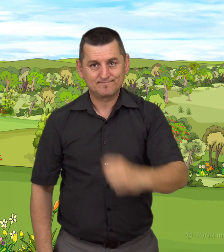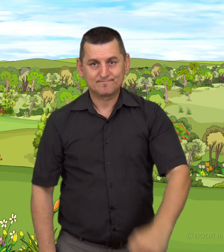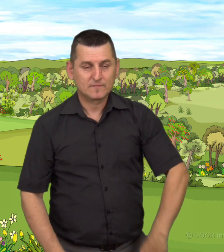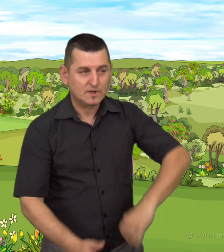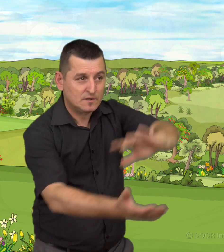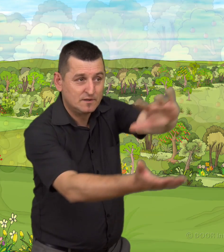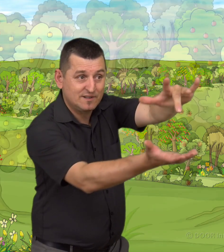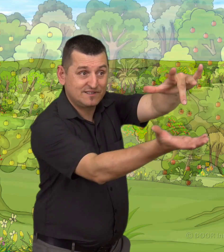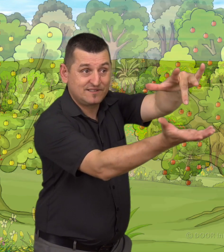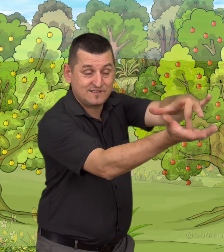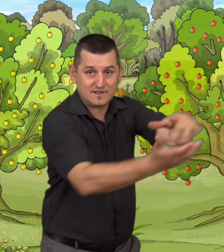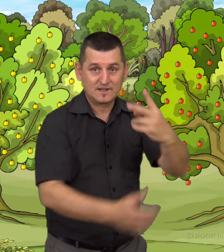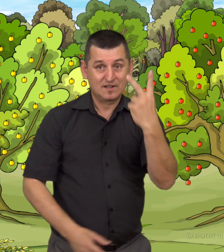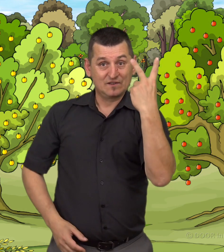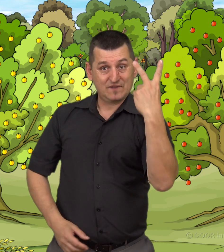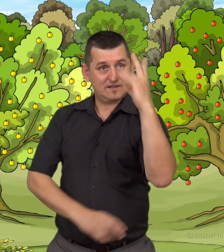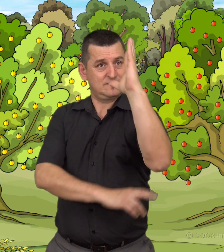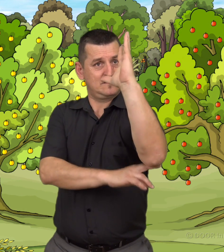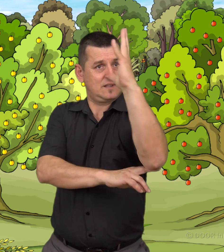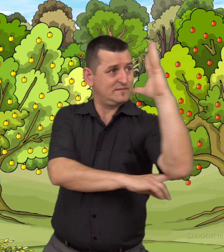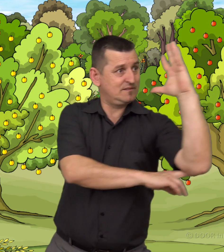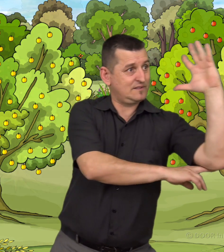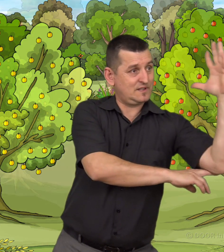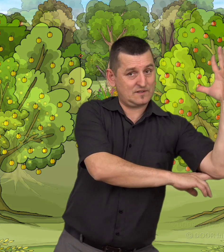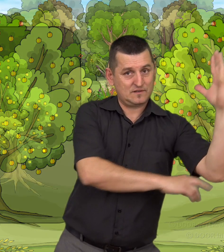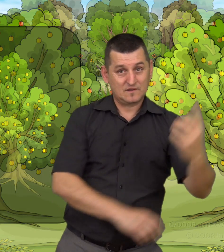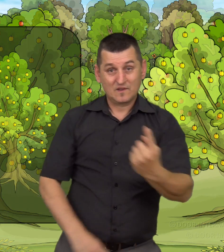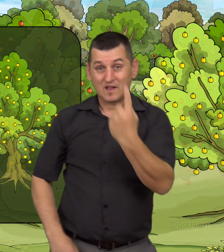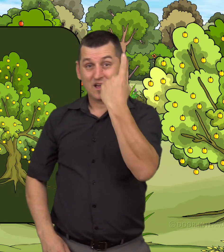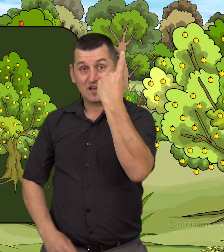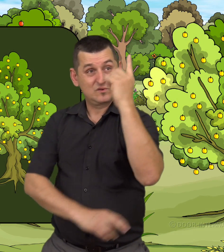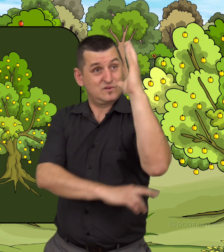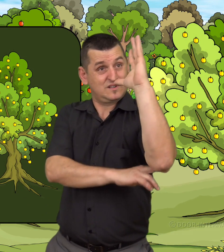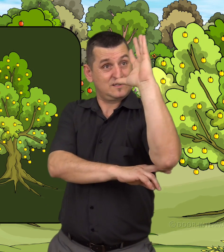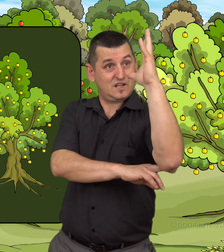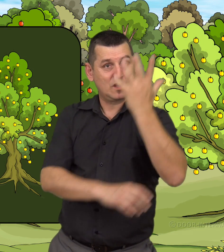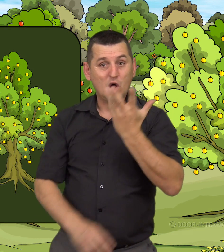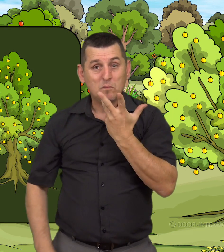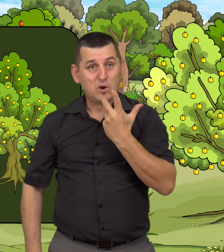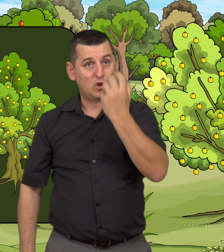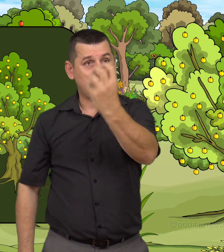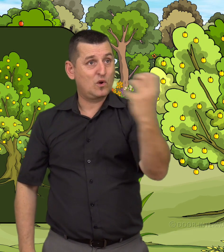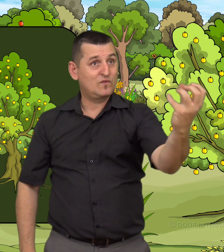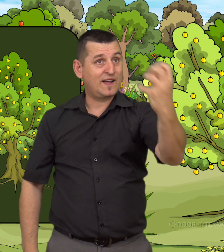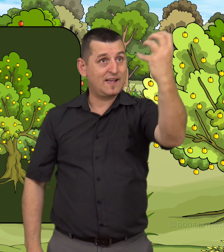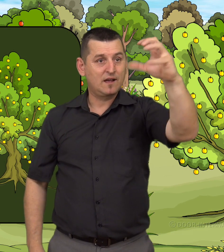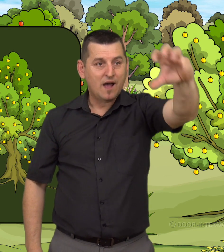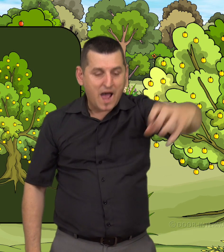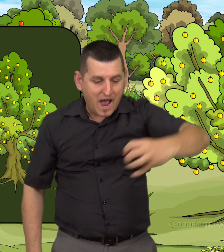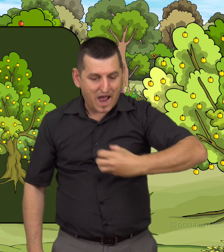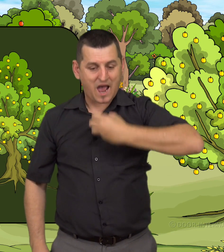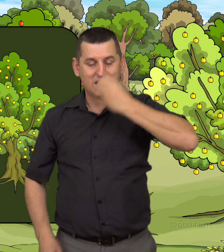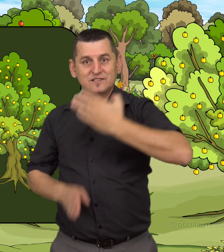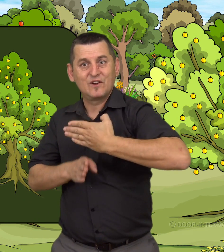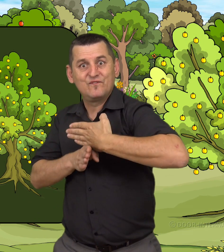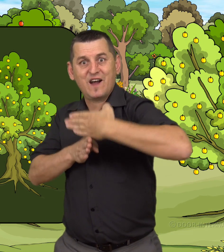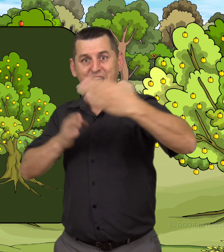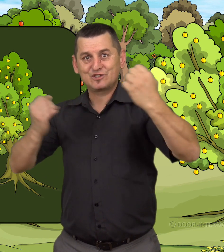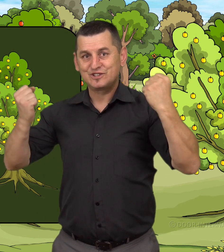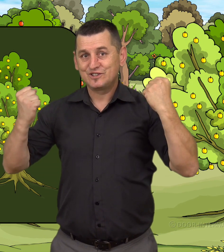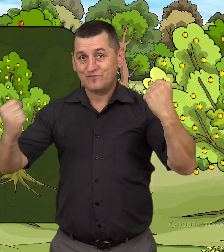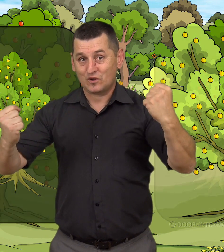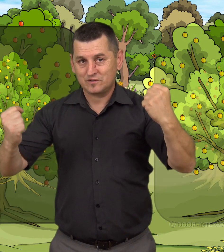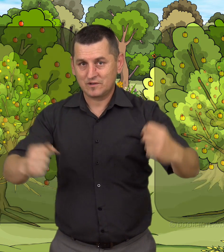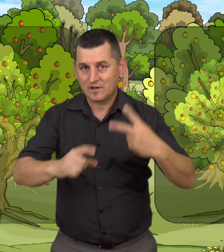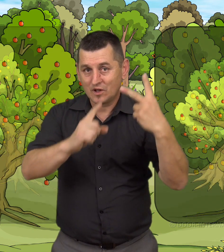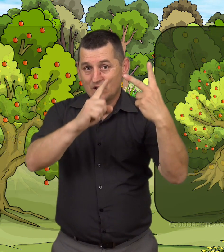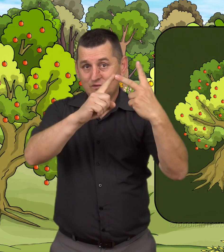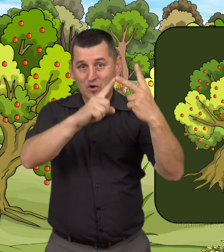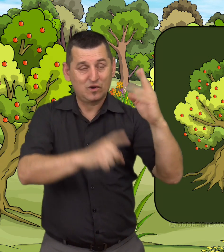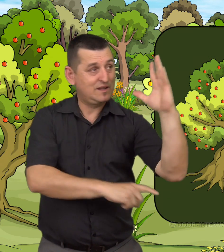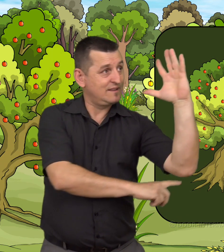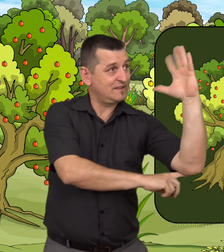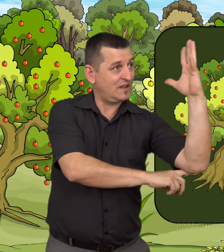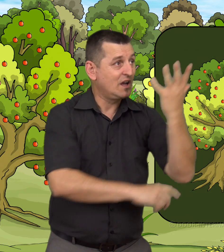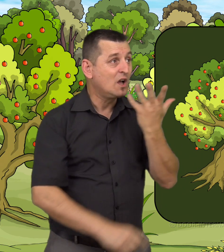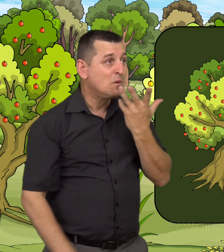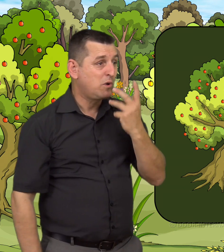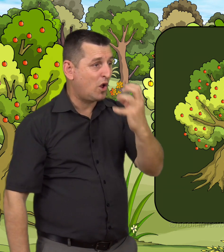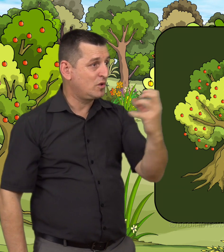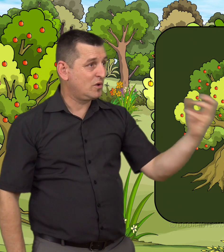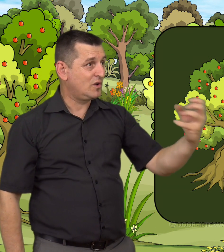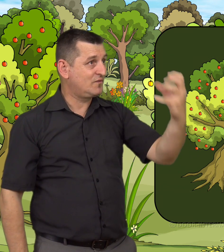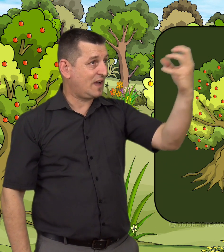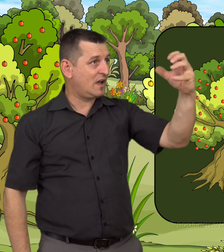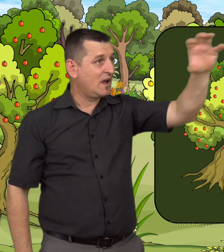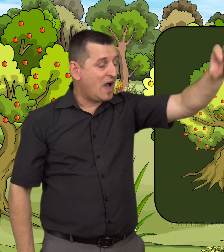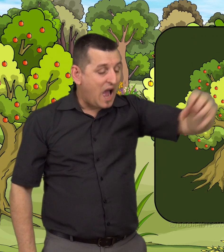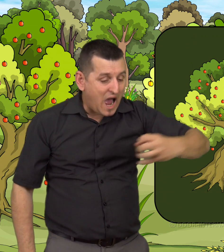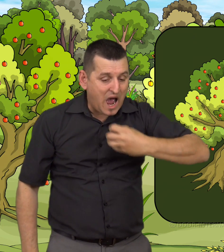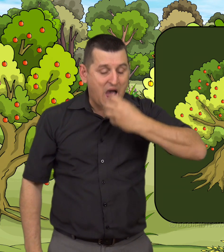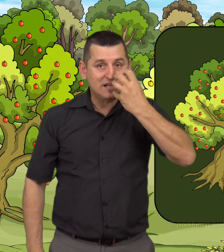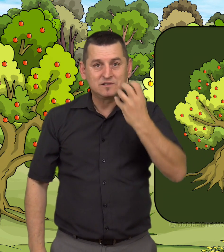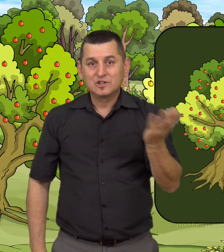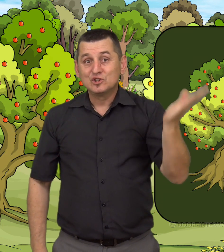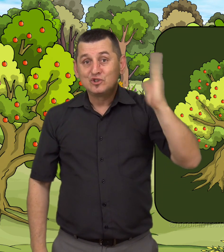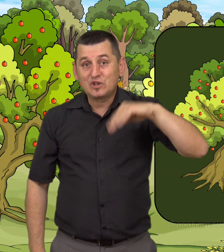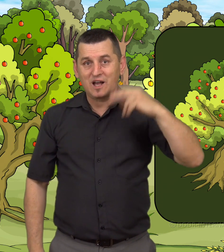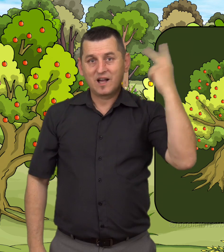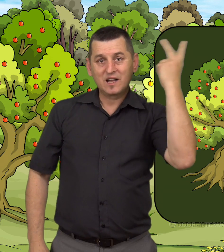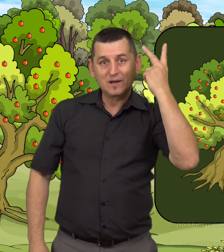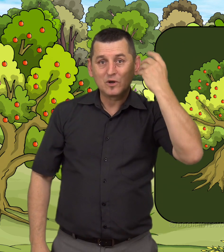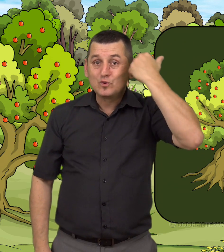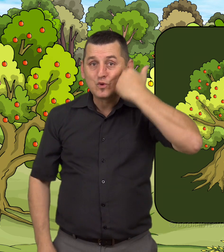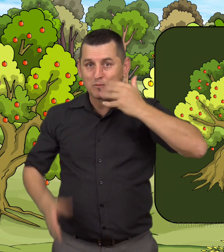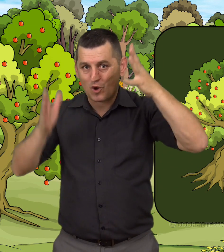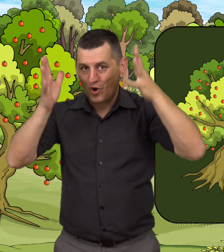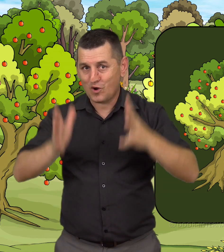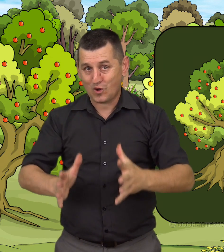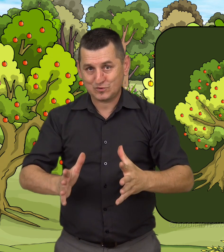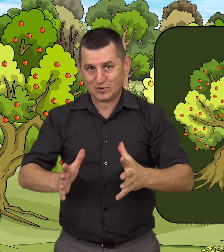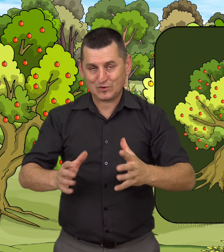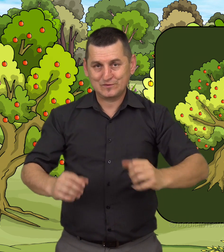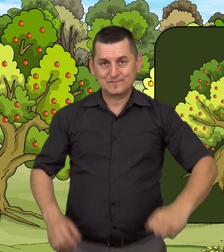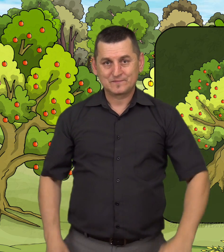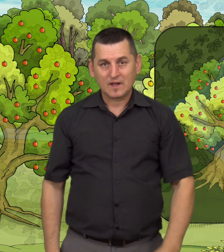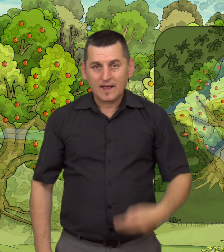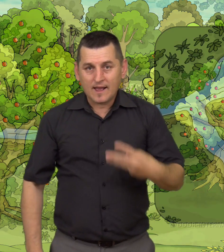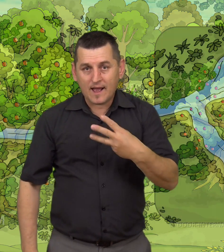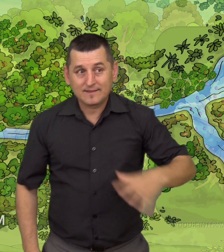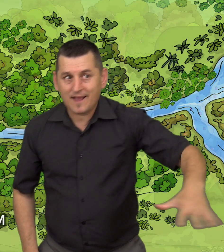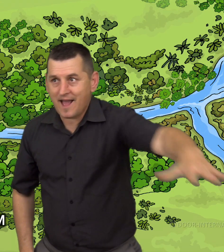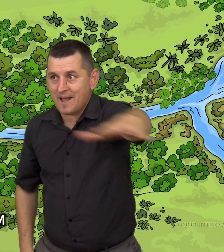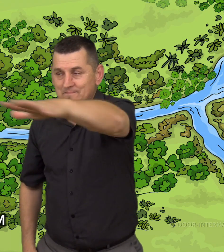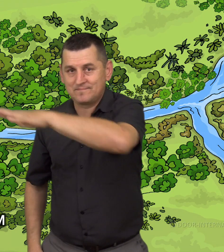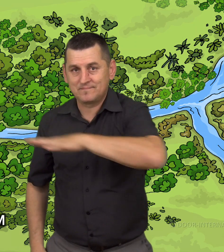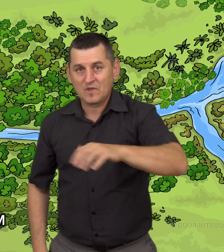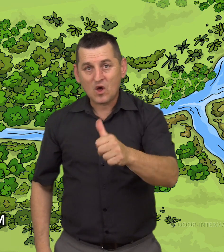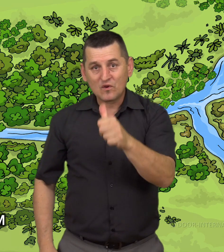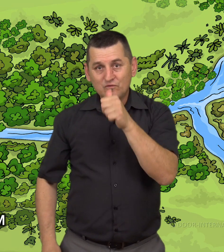And in the middle of the garden were the tree of life and the tree of the knowledge of good and evil.